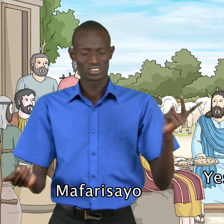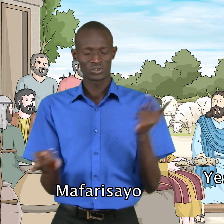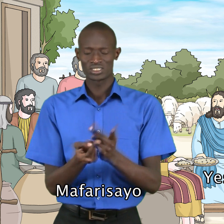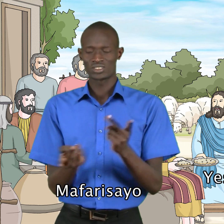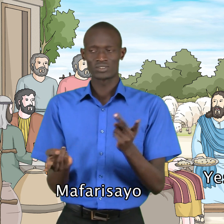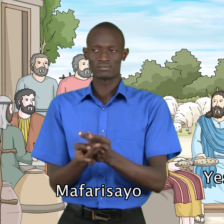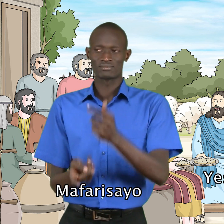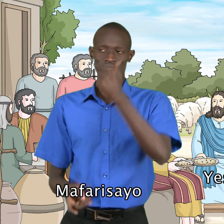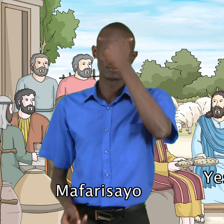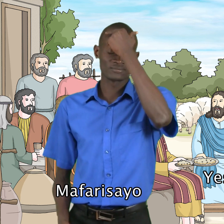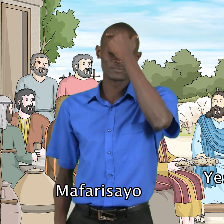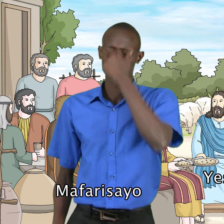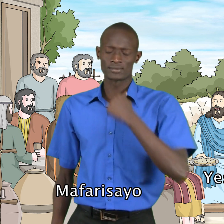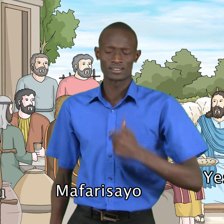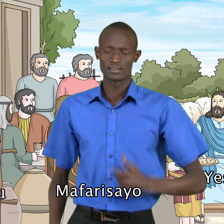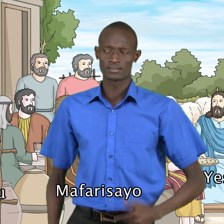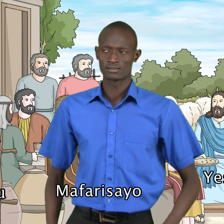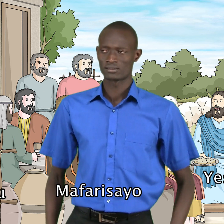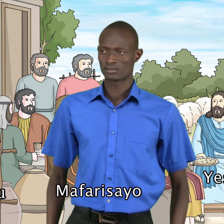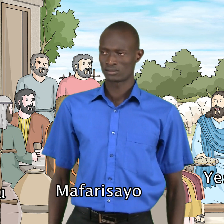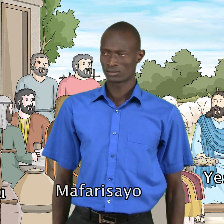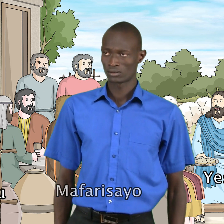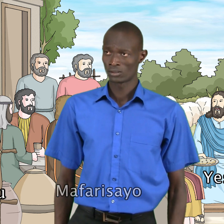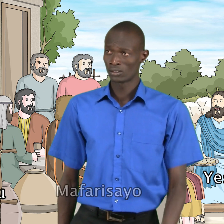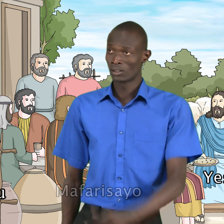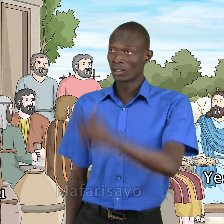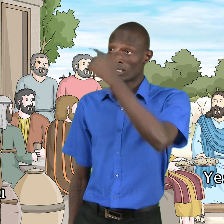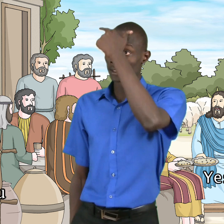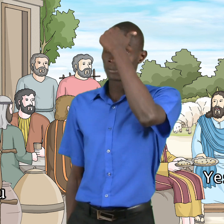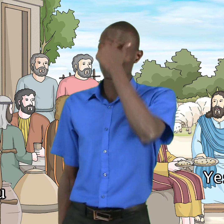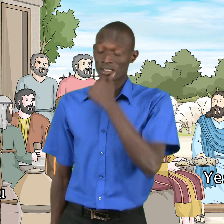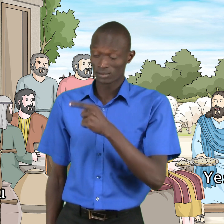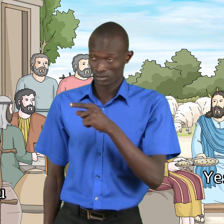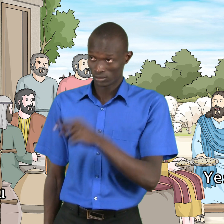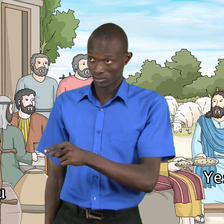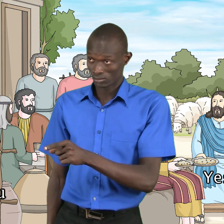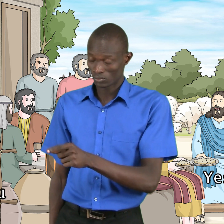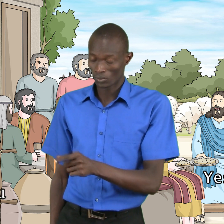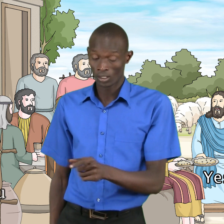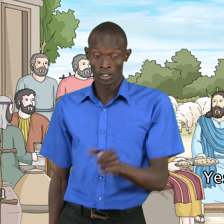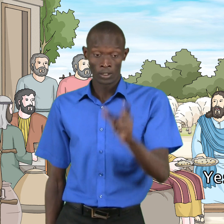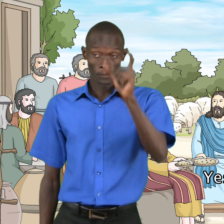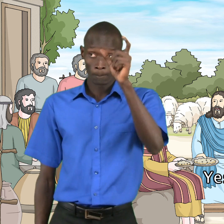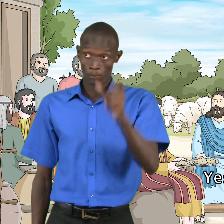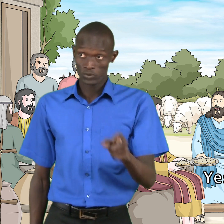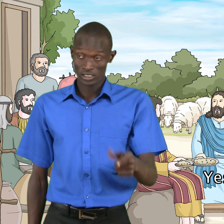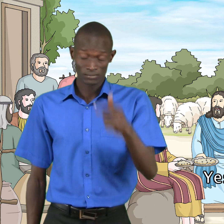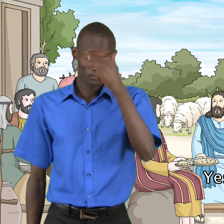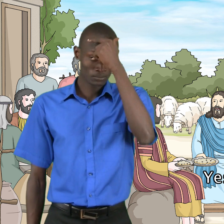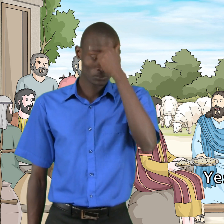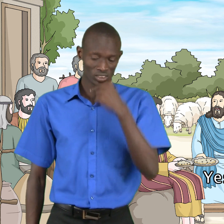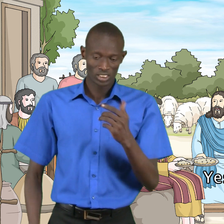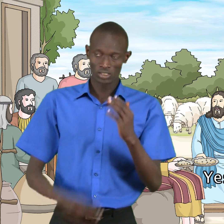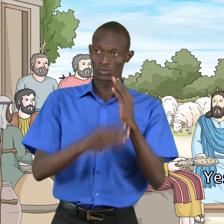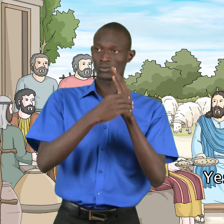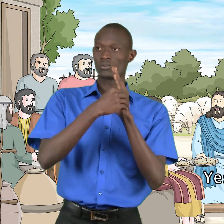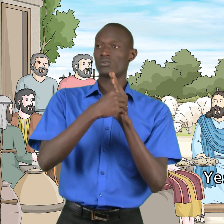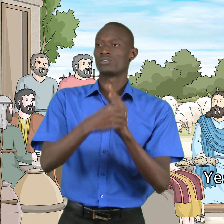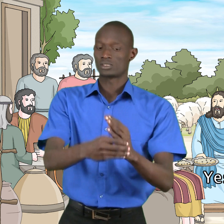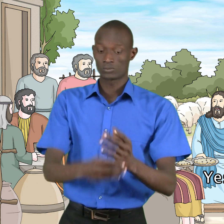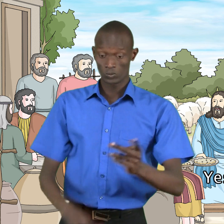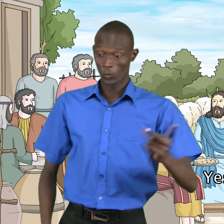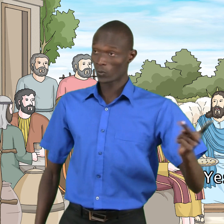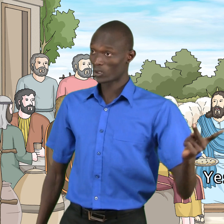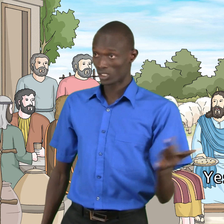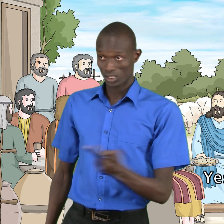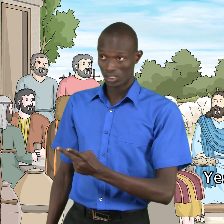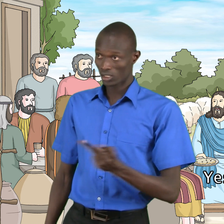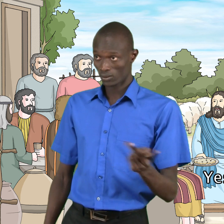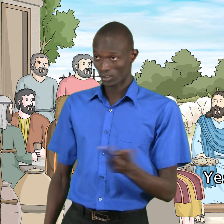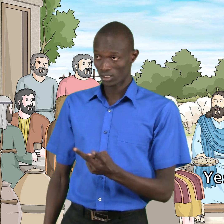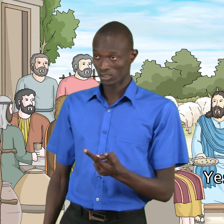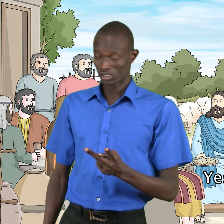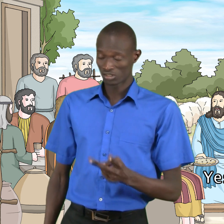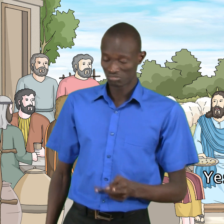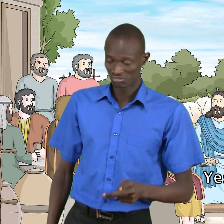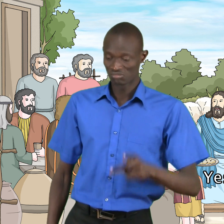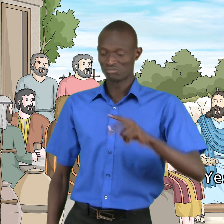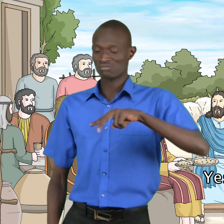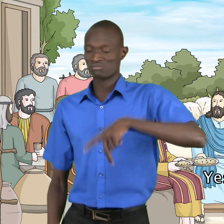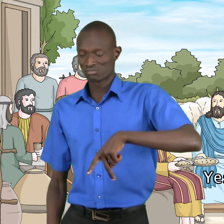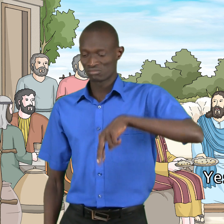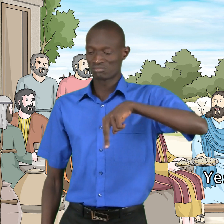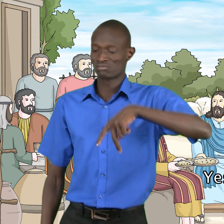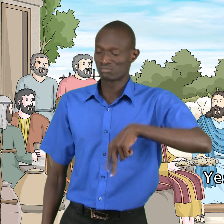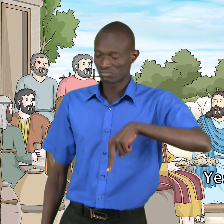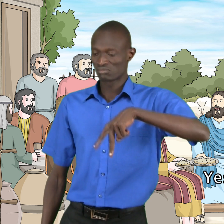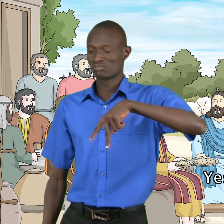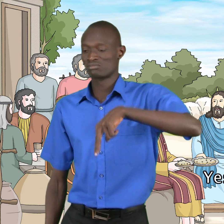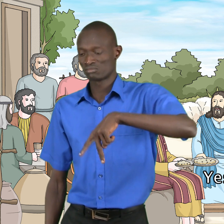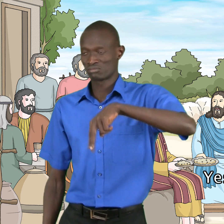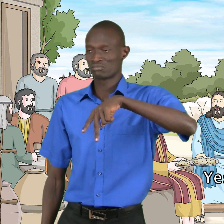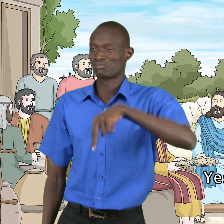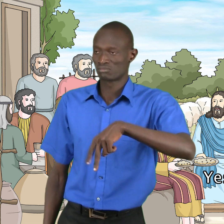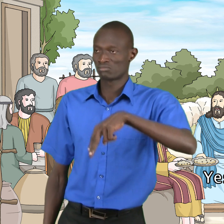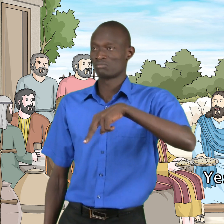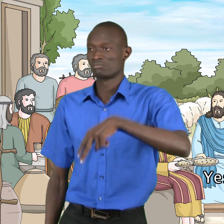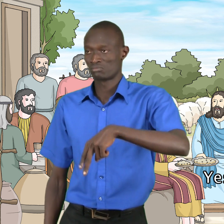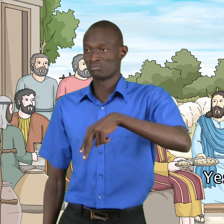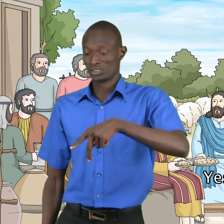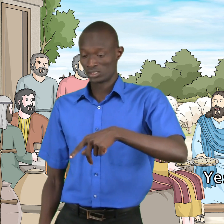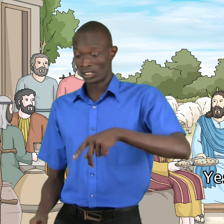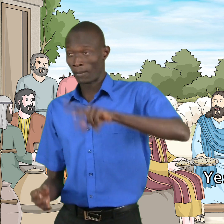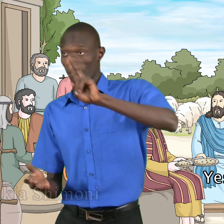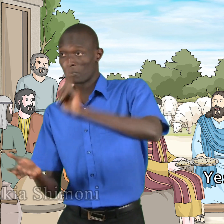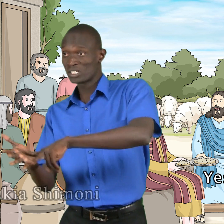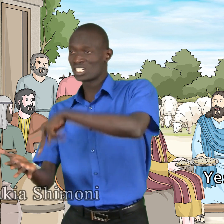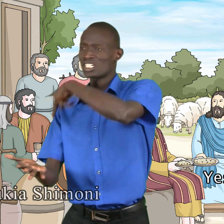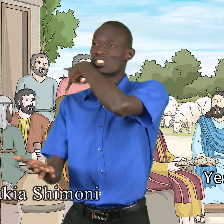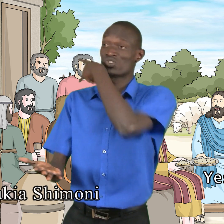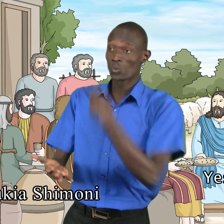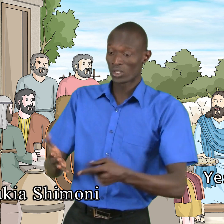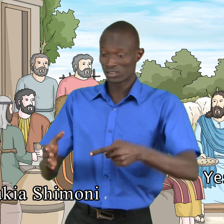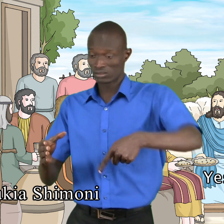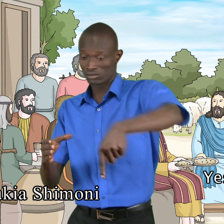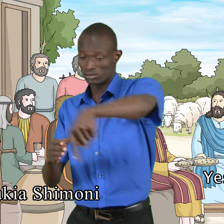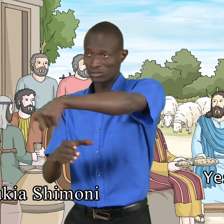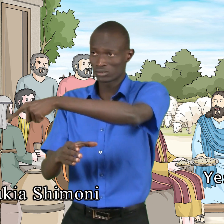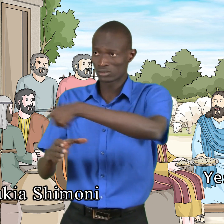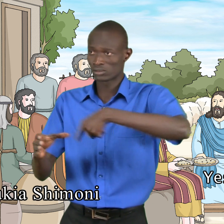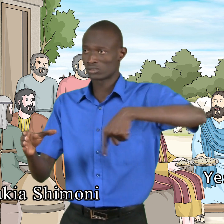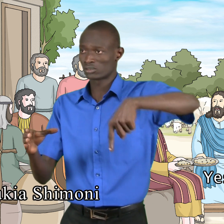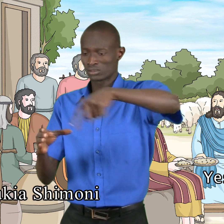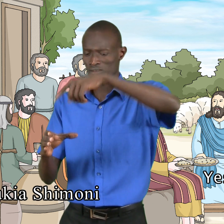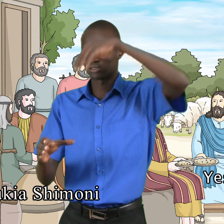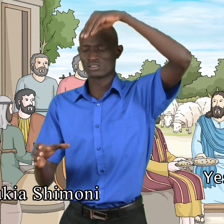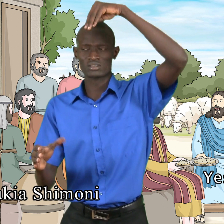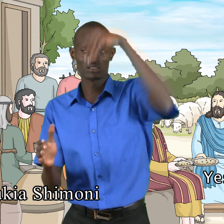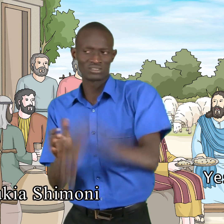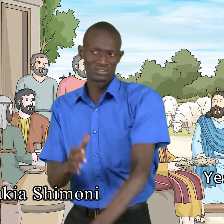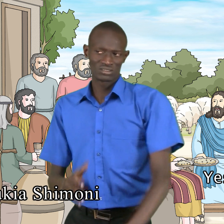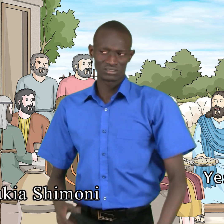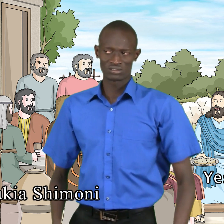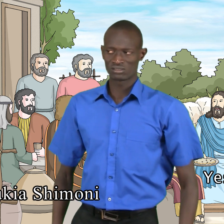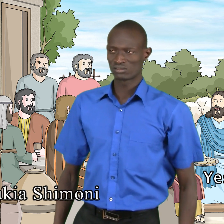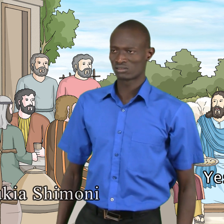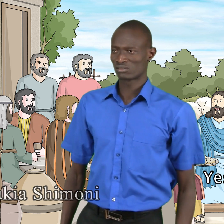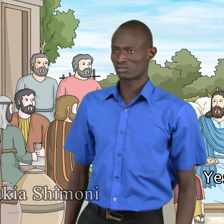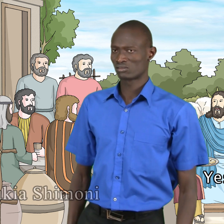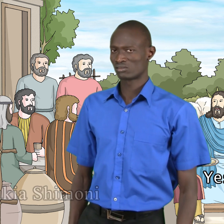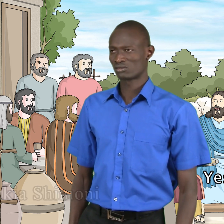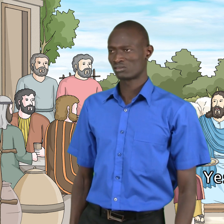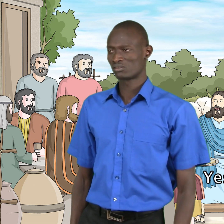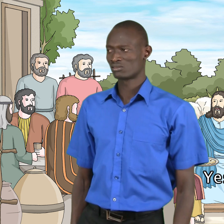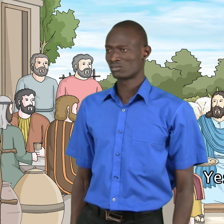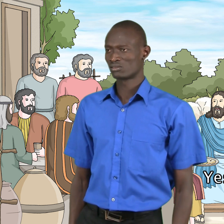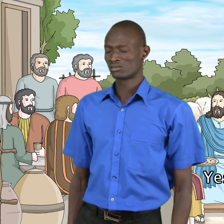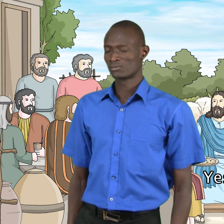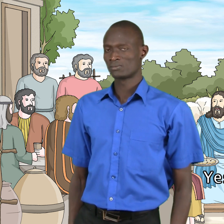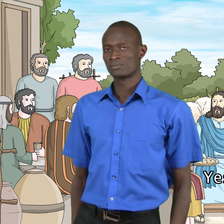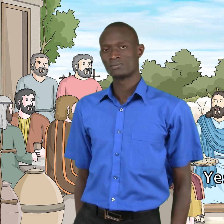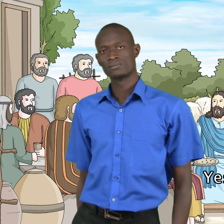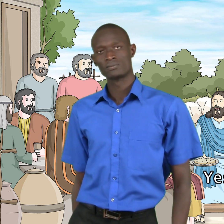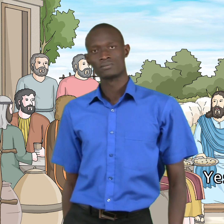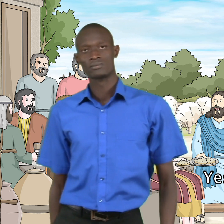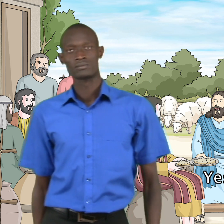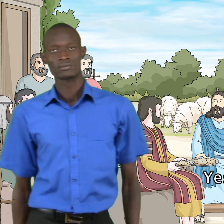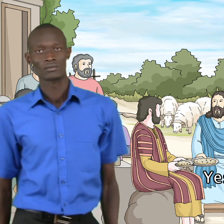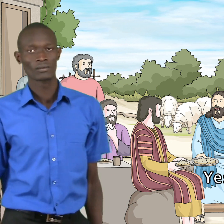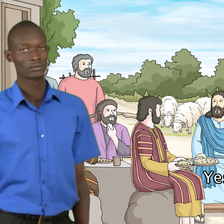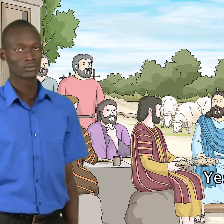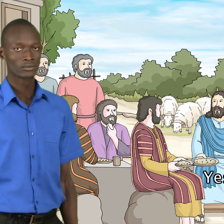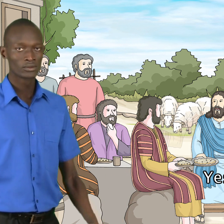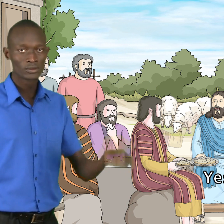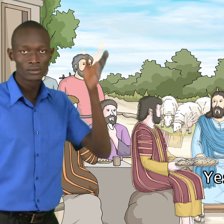They are blind guides. If a blind man leads a blind man, both will fall into a pit.”